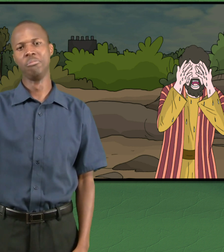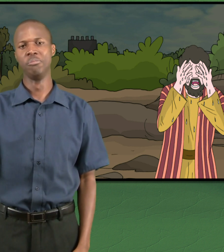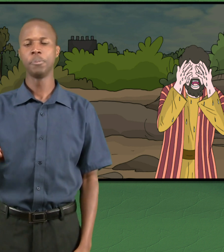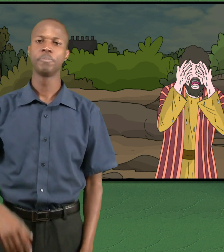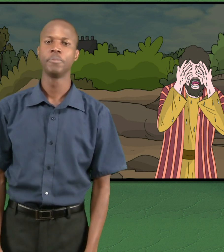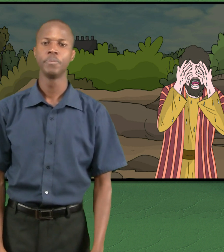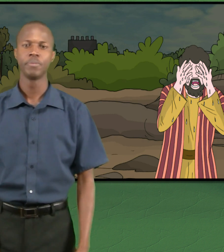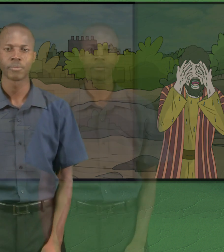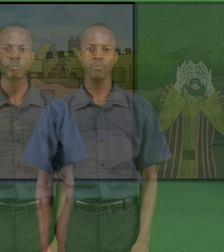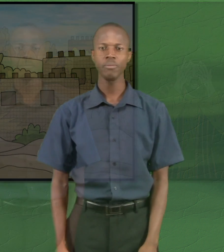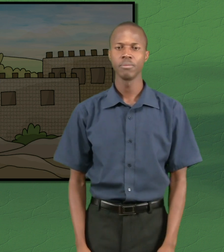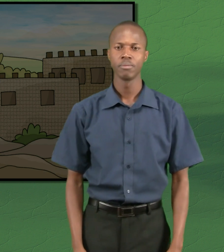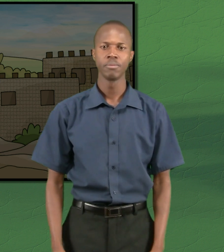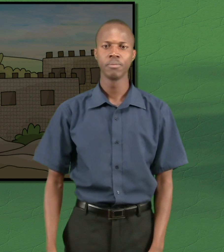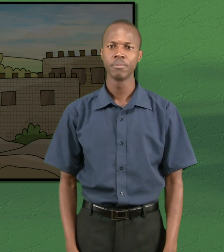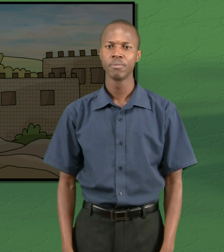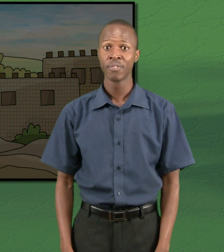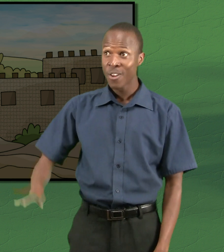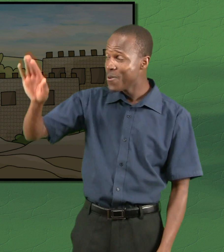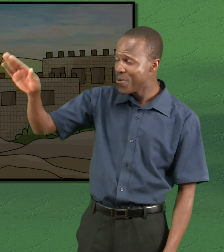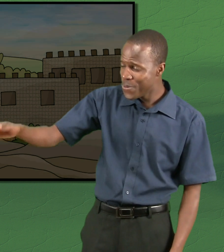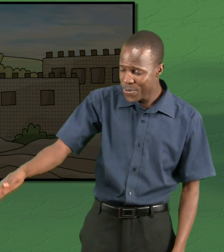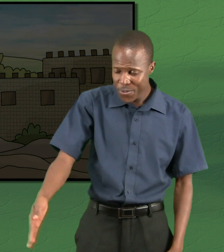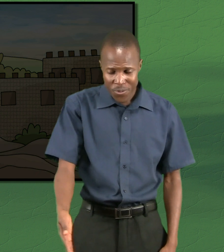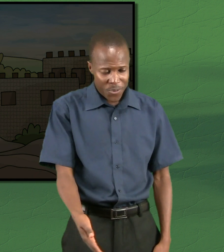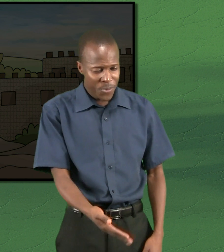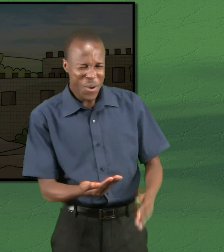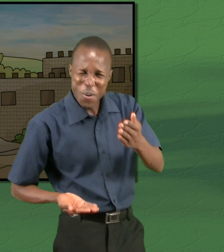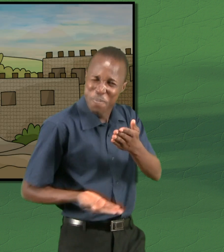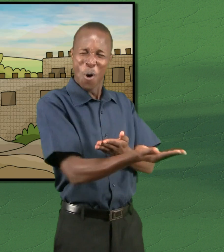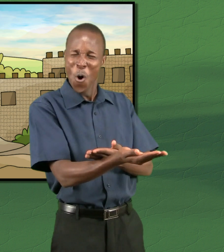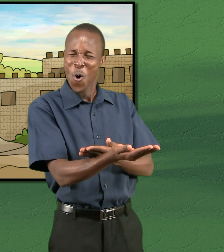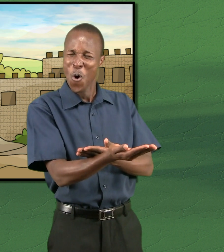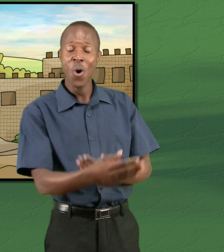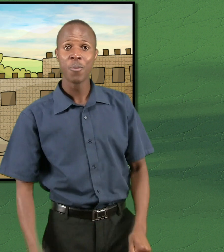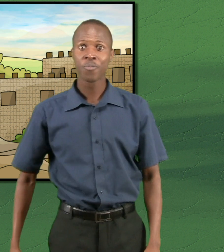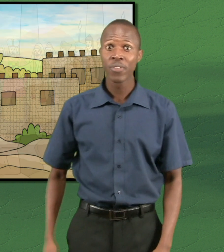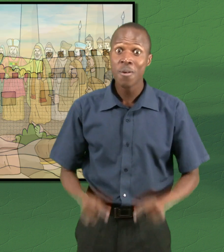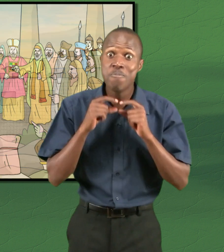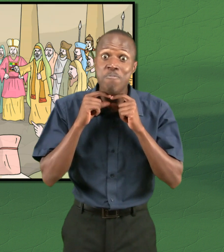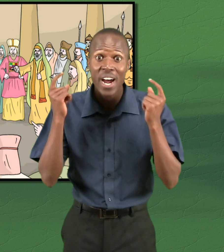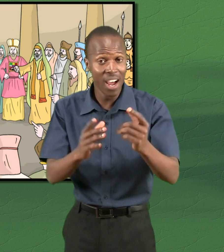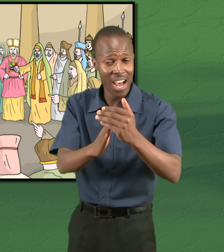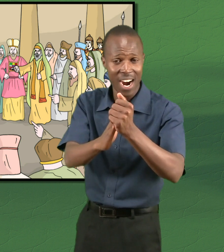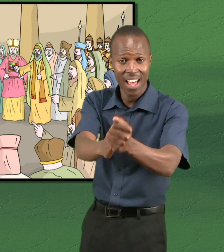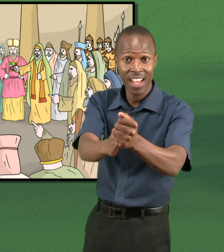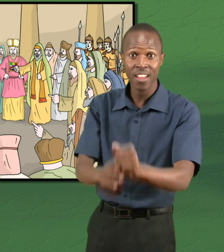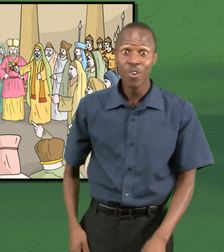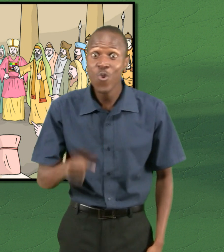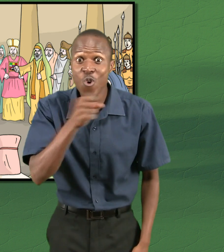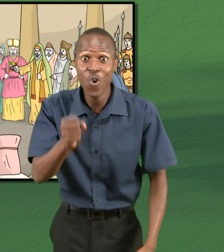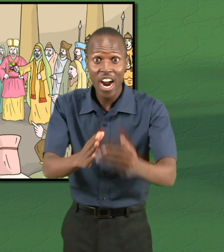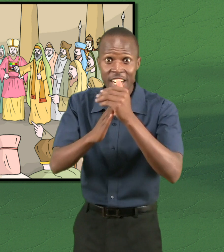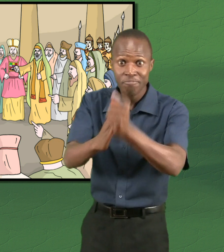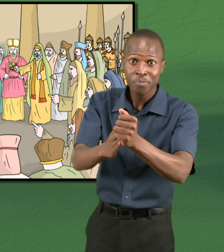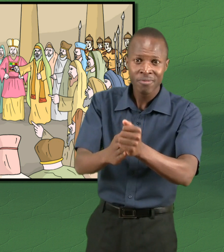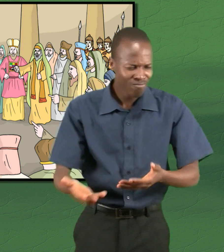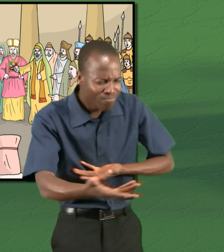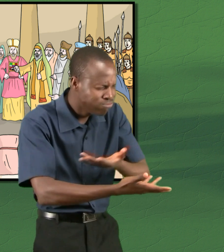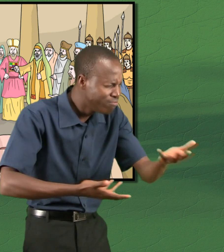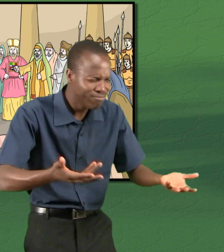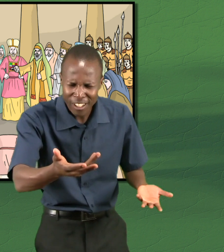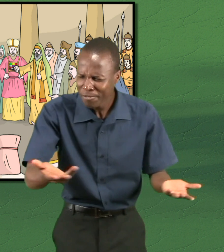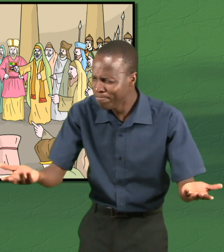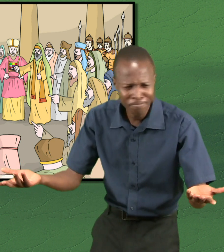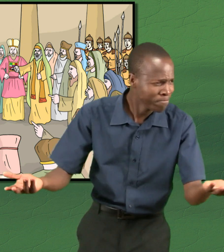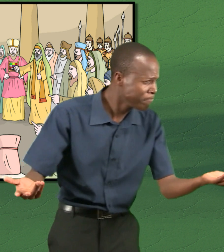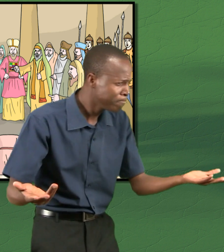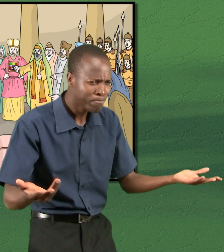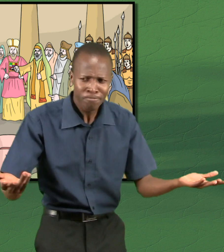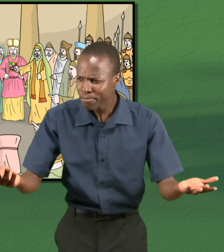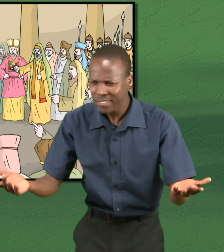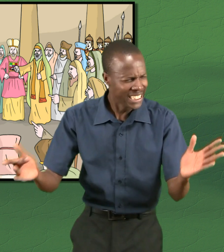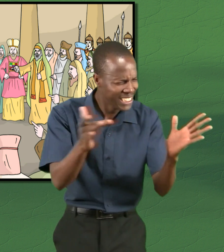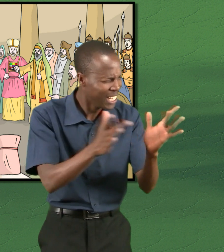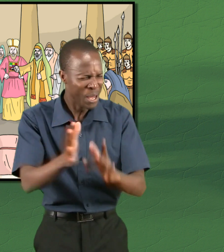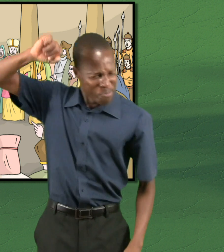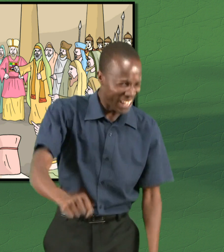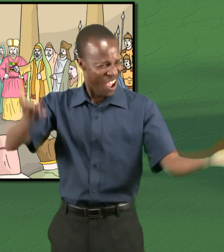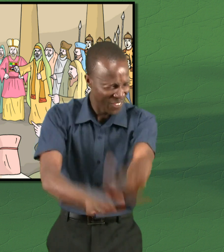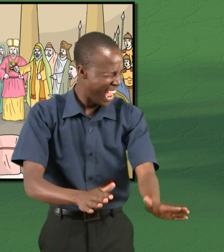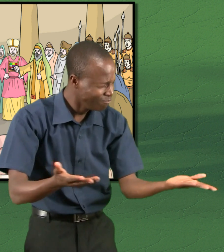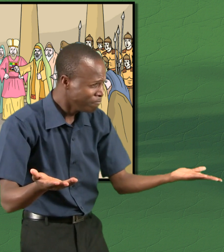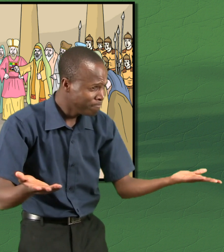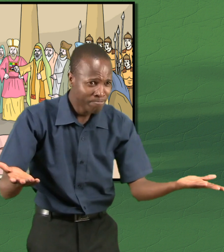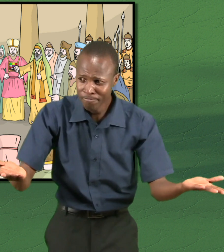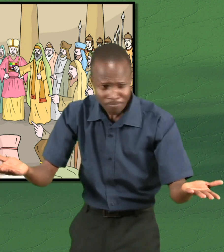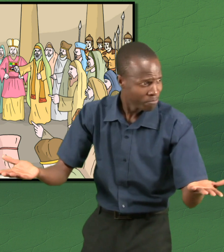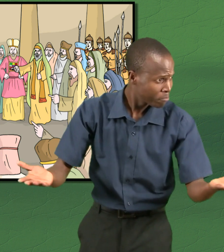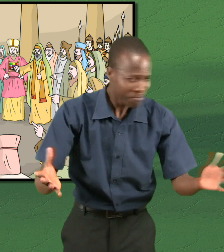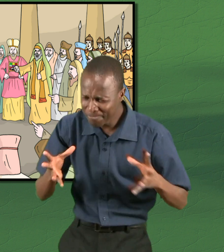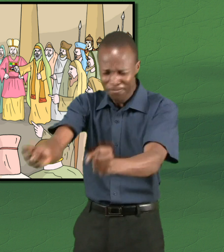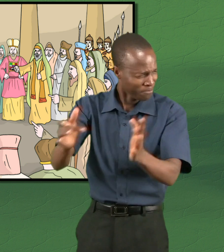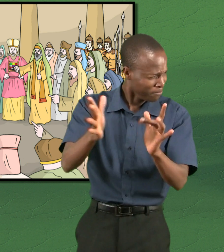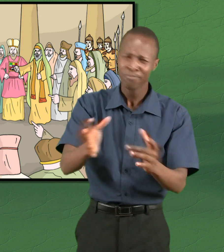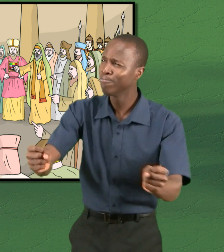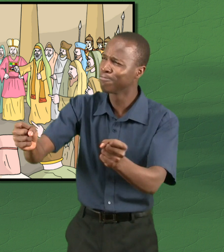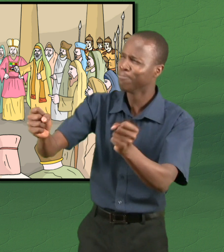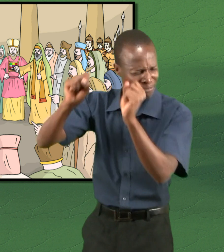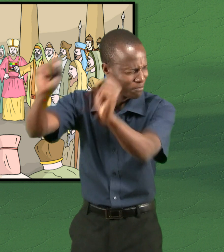When morning came, all the chief priests and elders of the people conspired against Jesus to put Him to death.